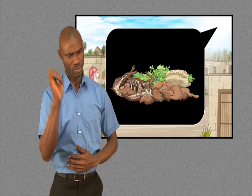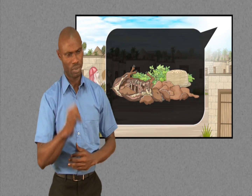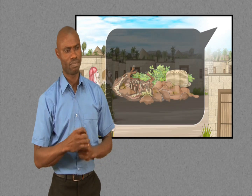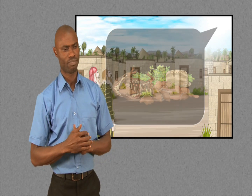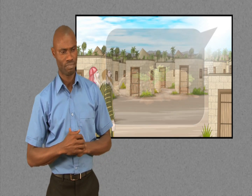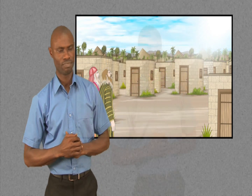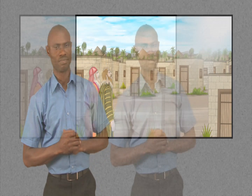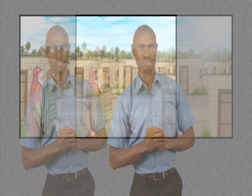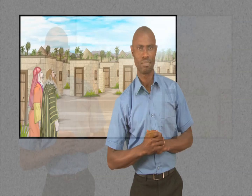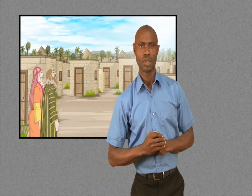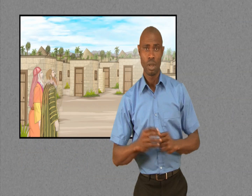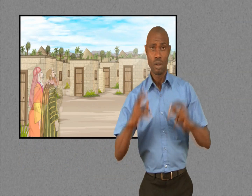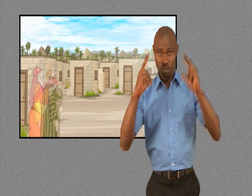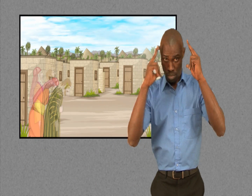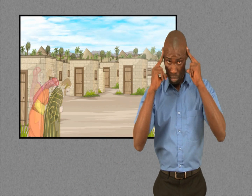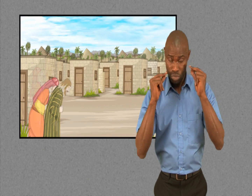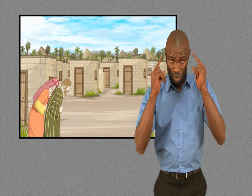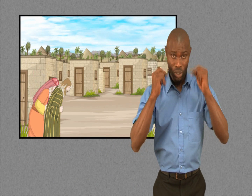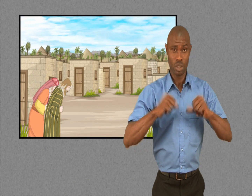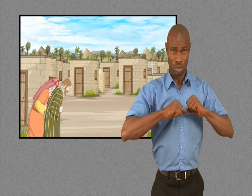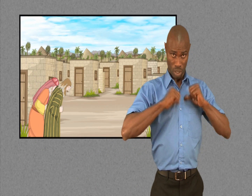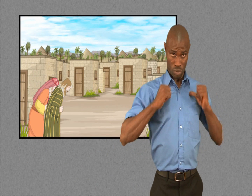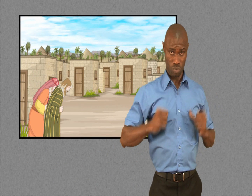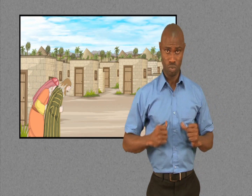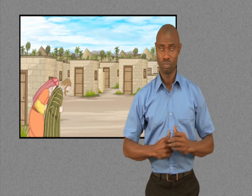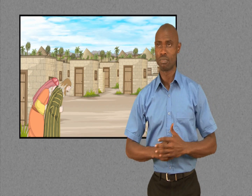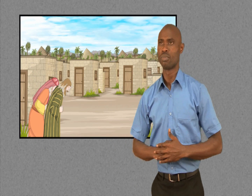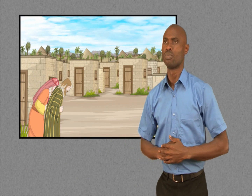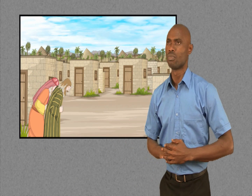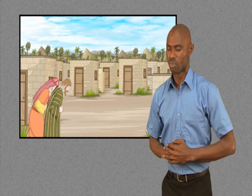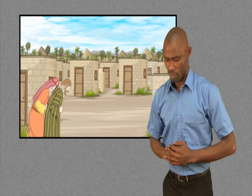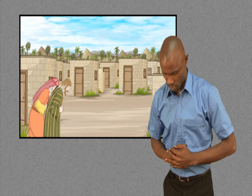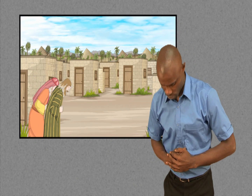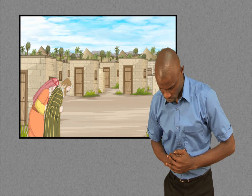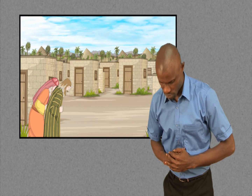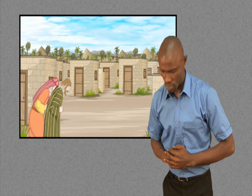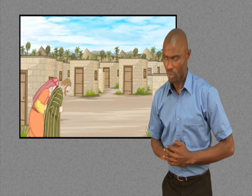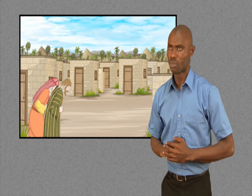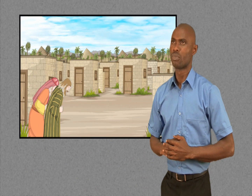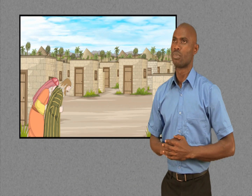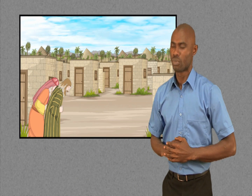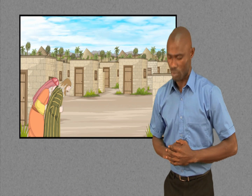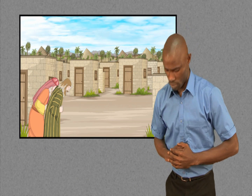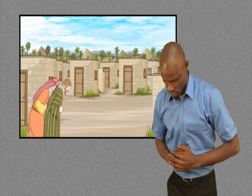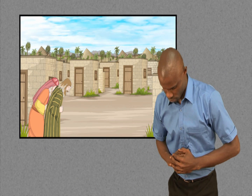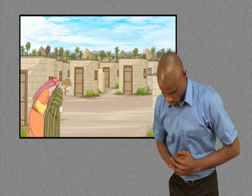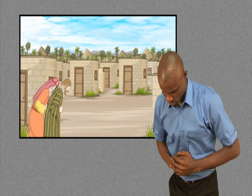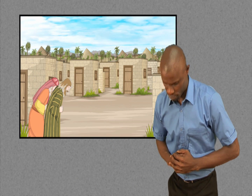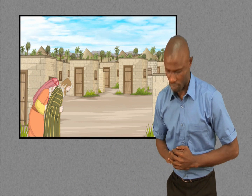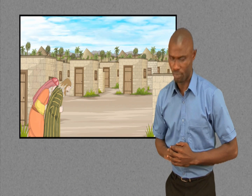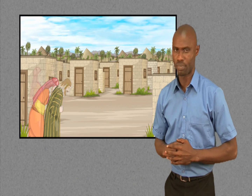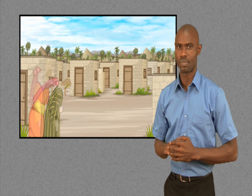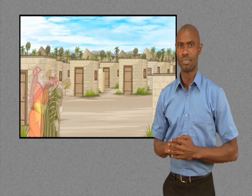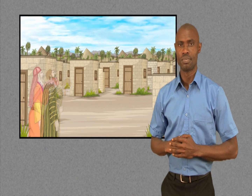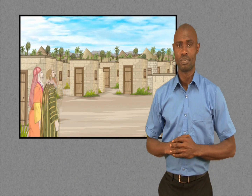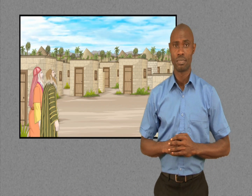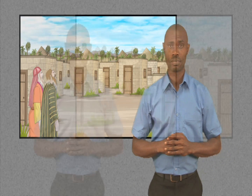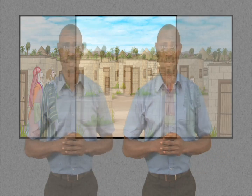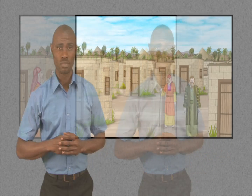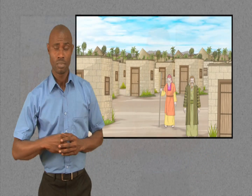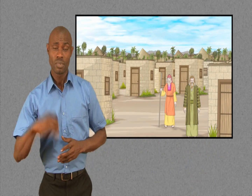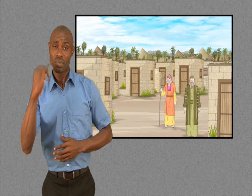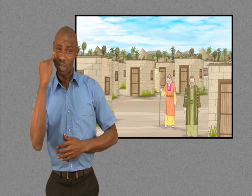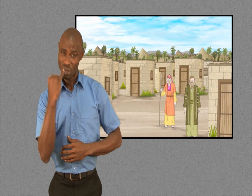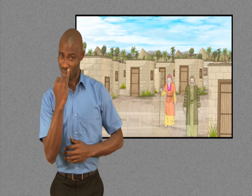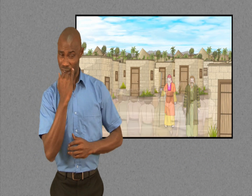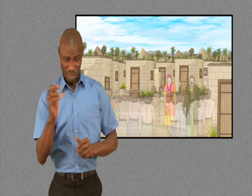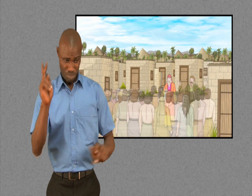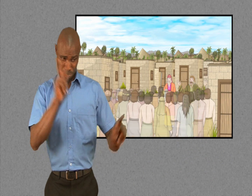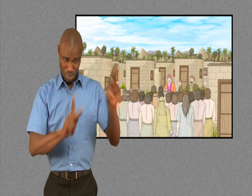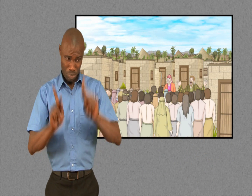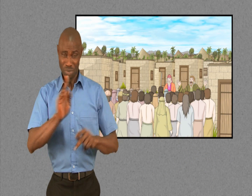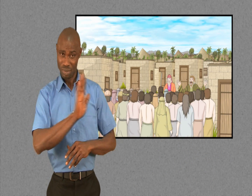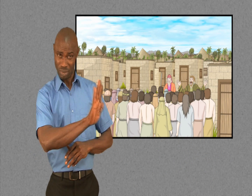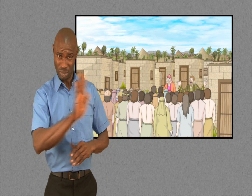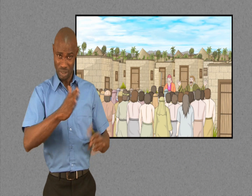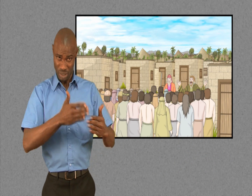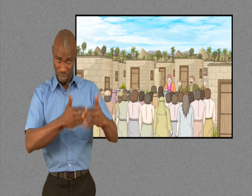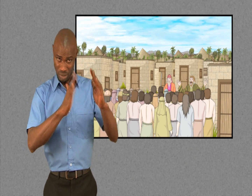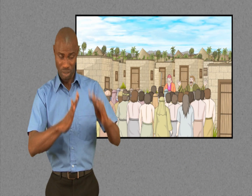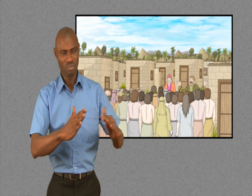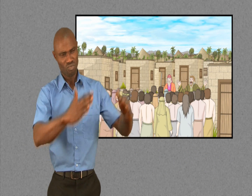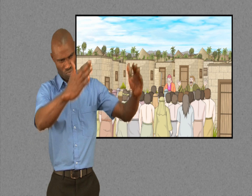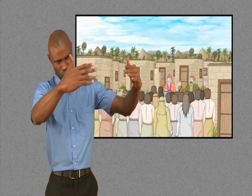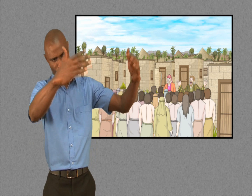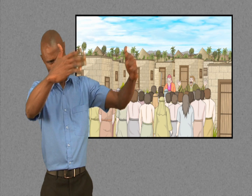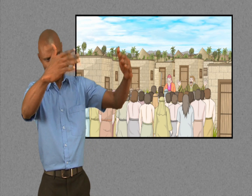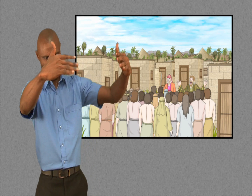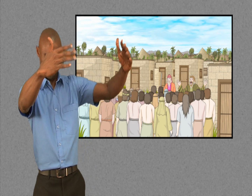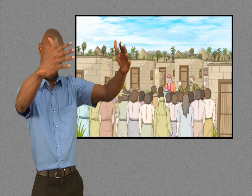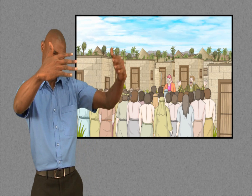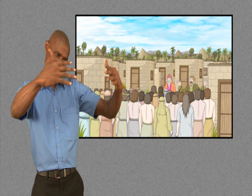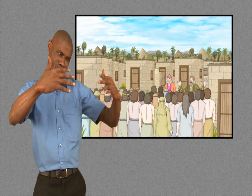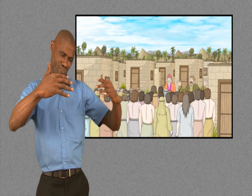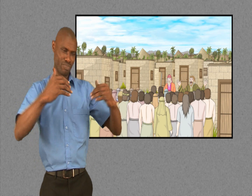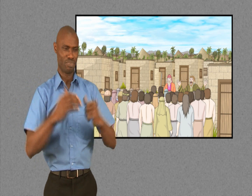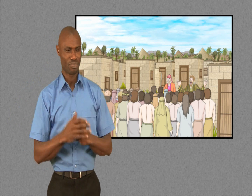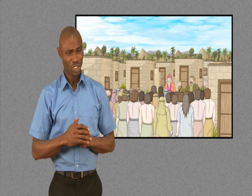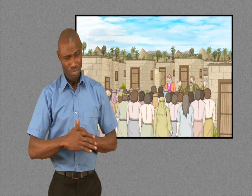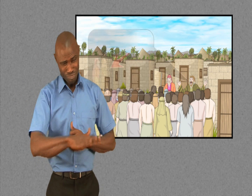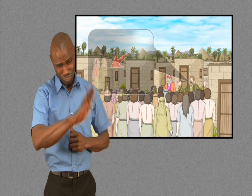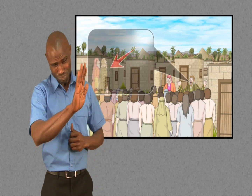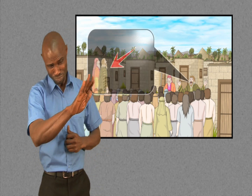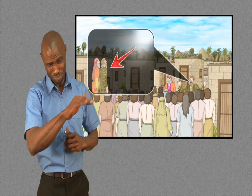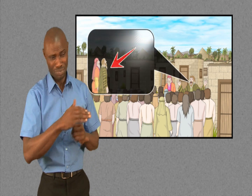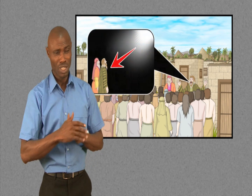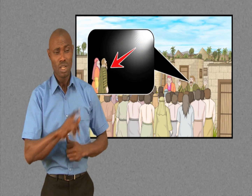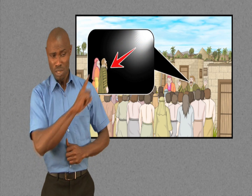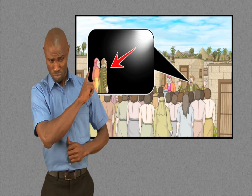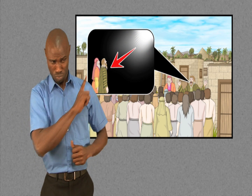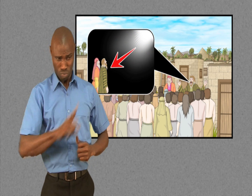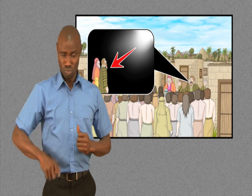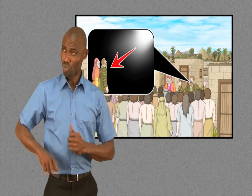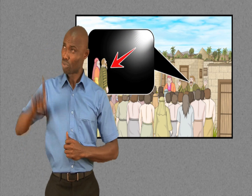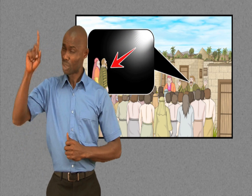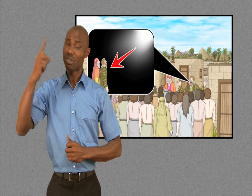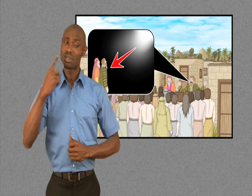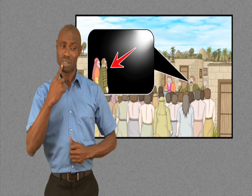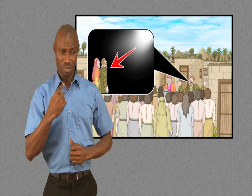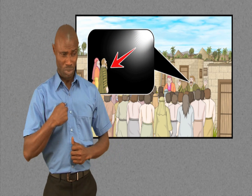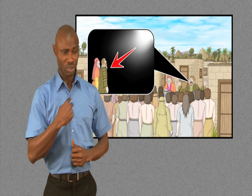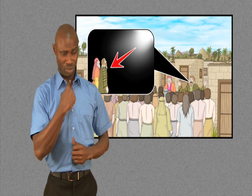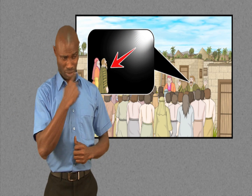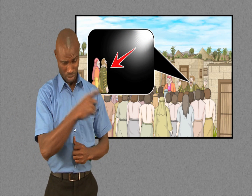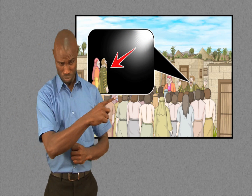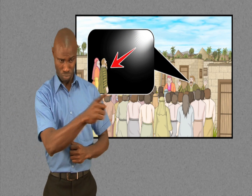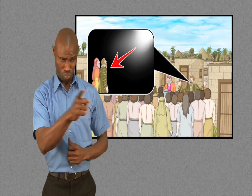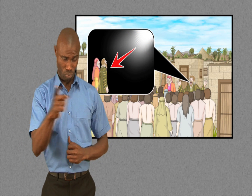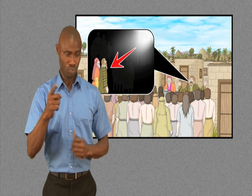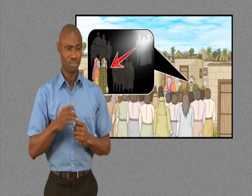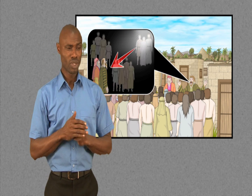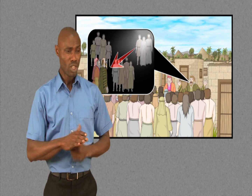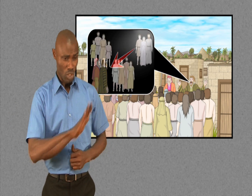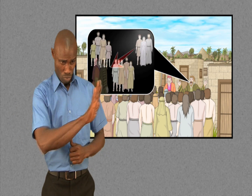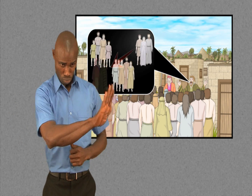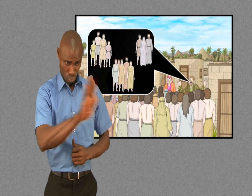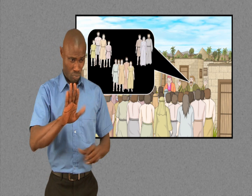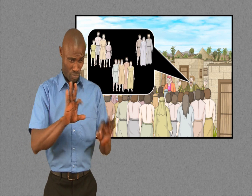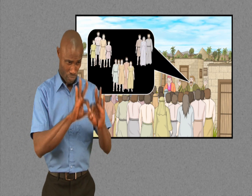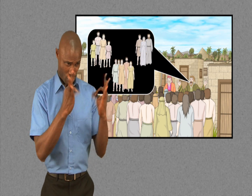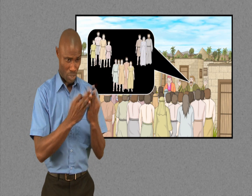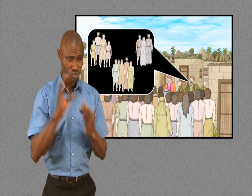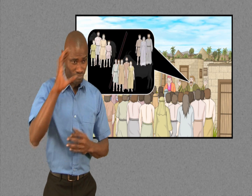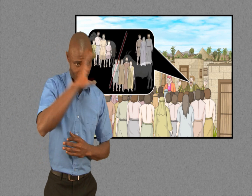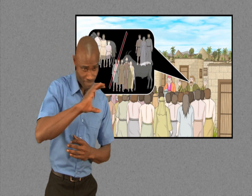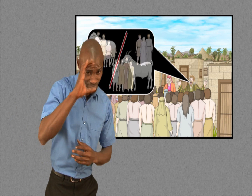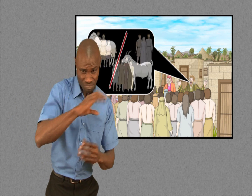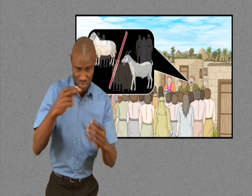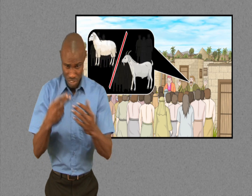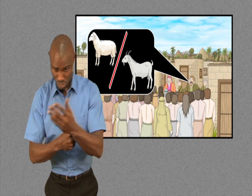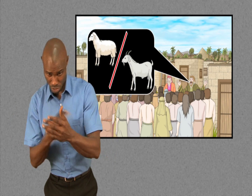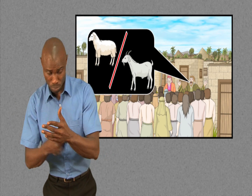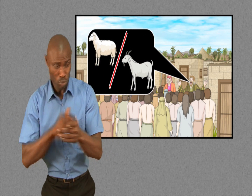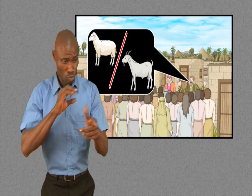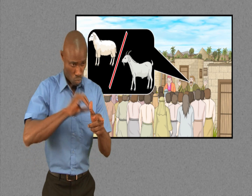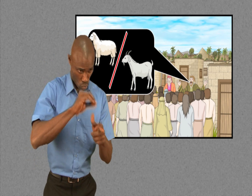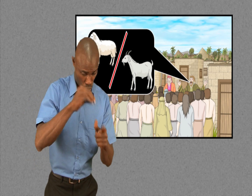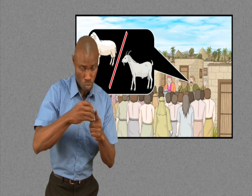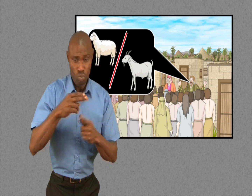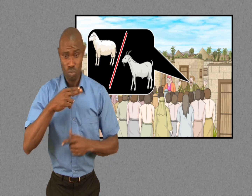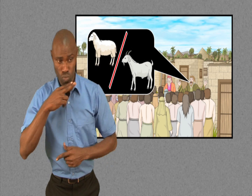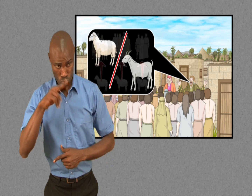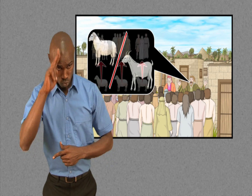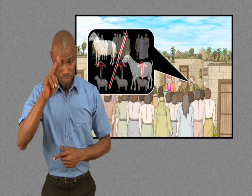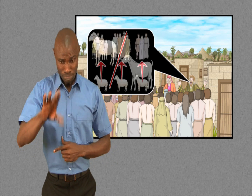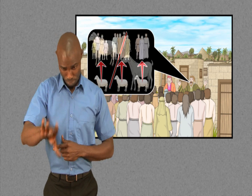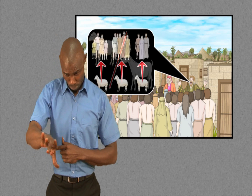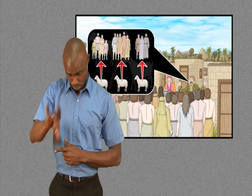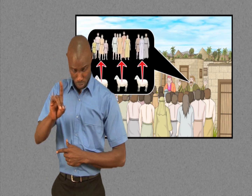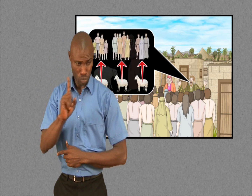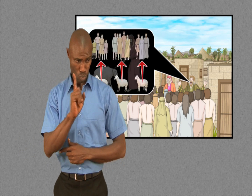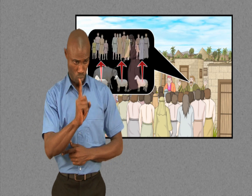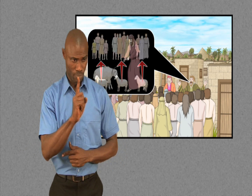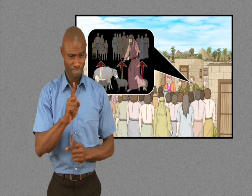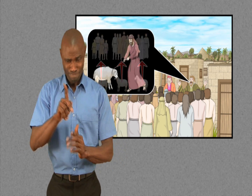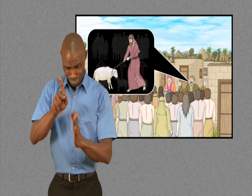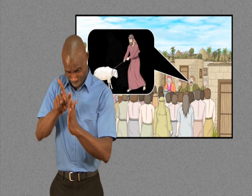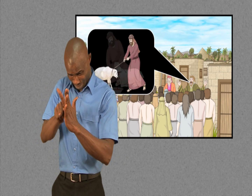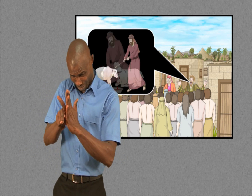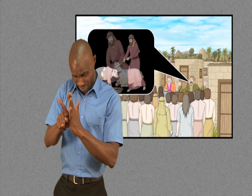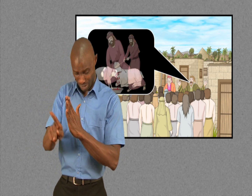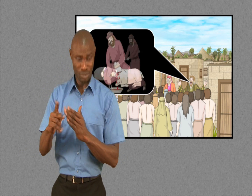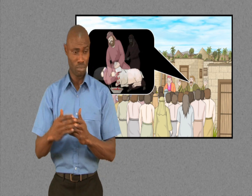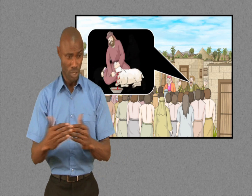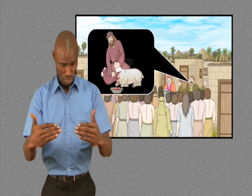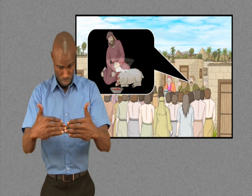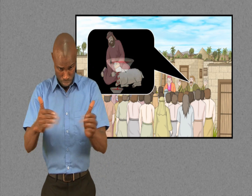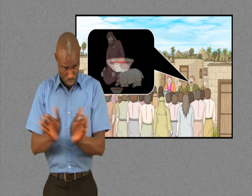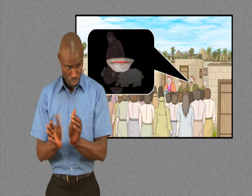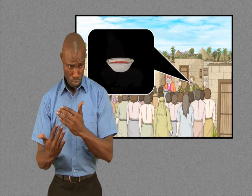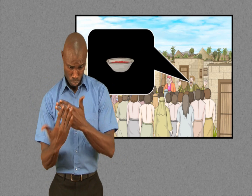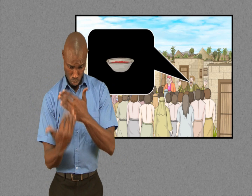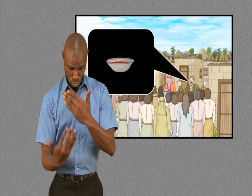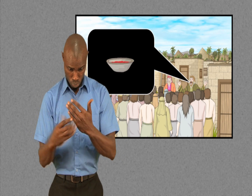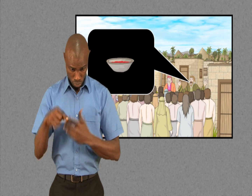Then Moses summoned all the elders of Israel and told them, “Go at once and select for yourselves a lamb for each family, and slaughter the Passover lamb.